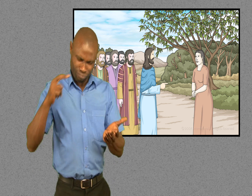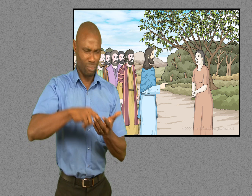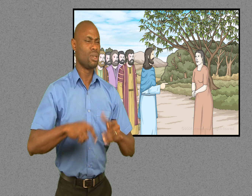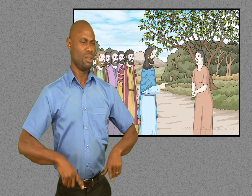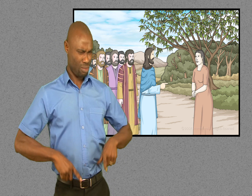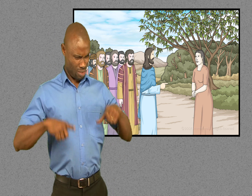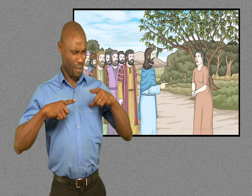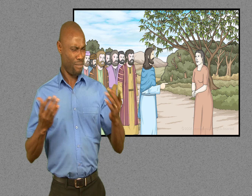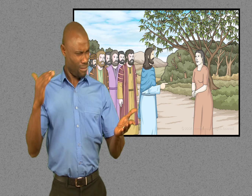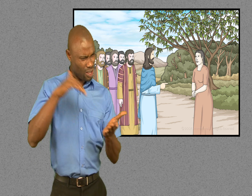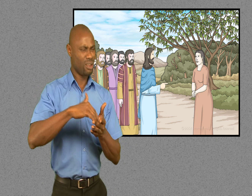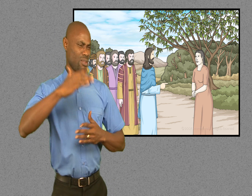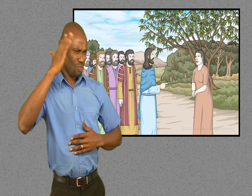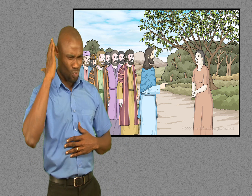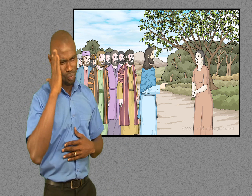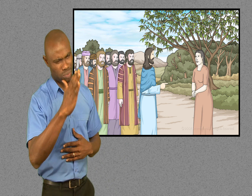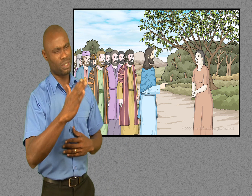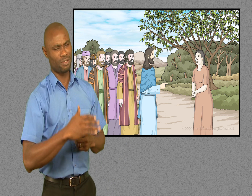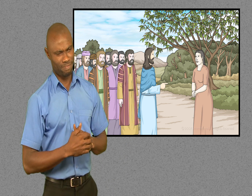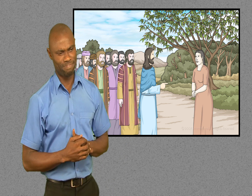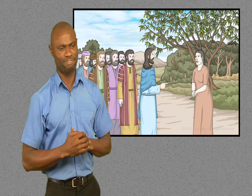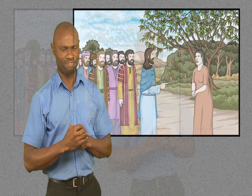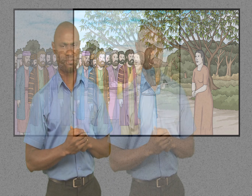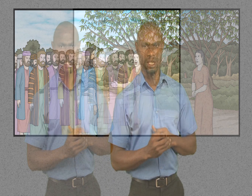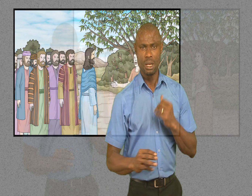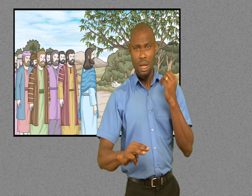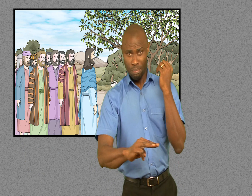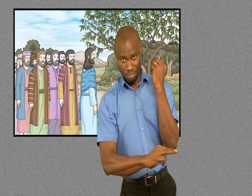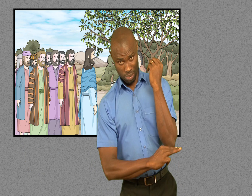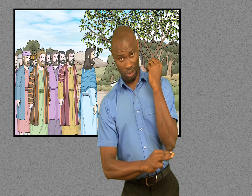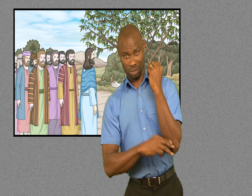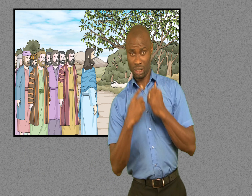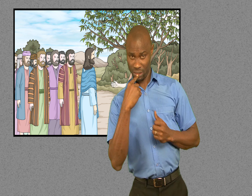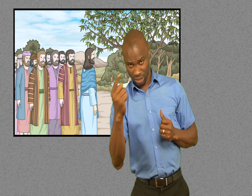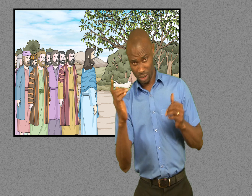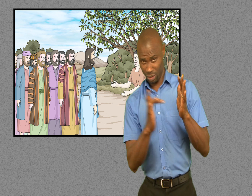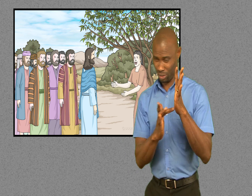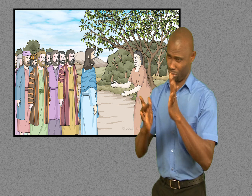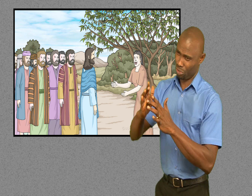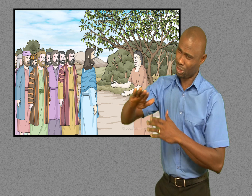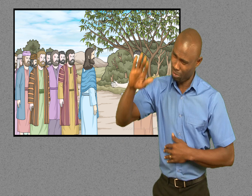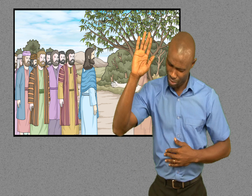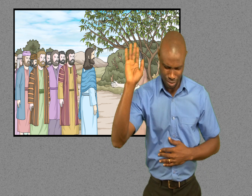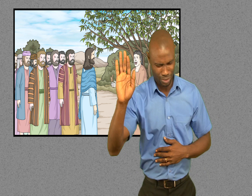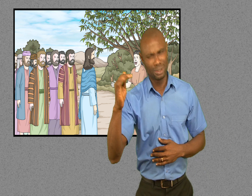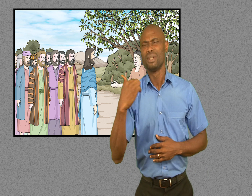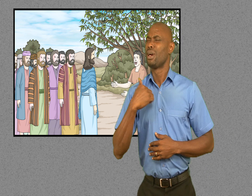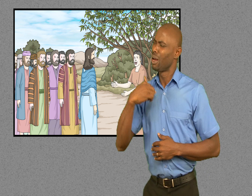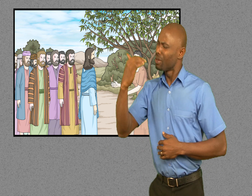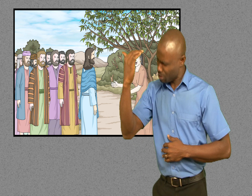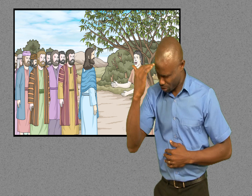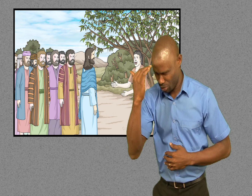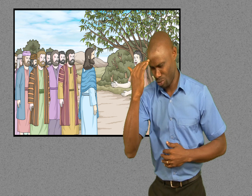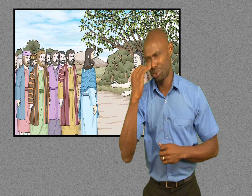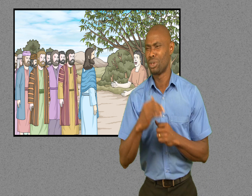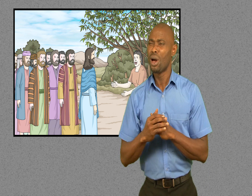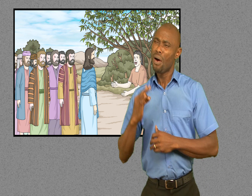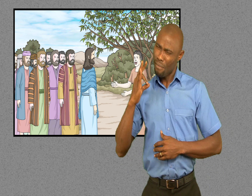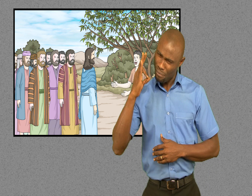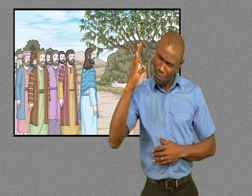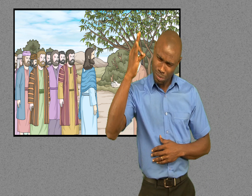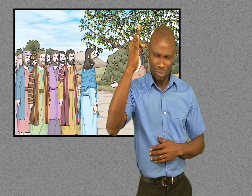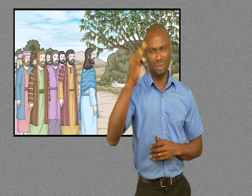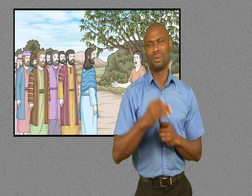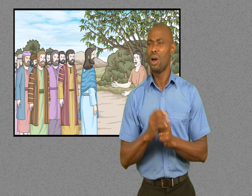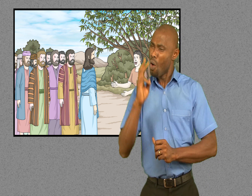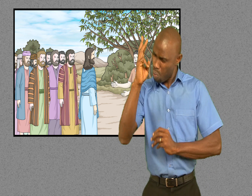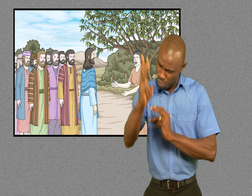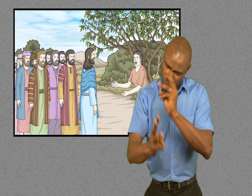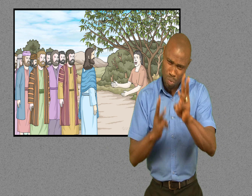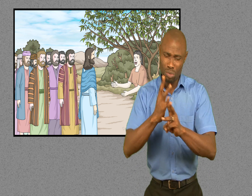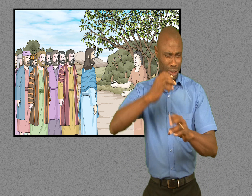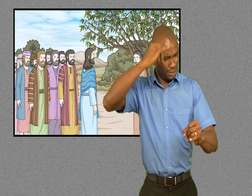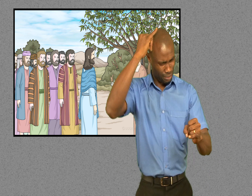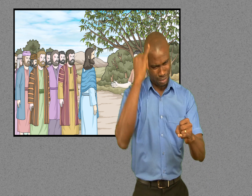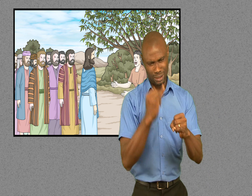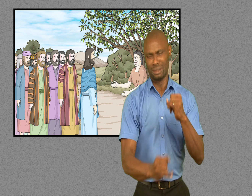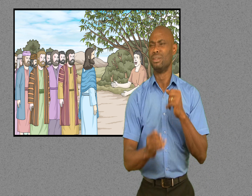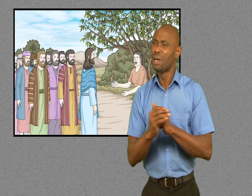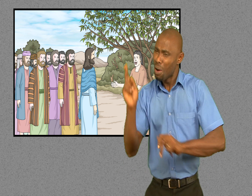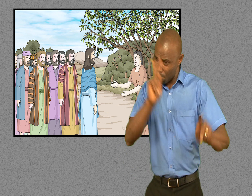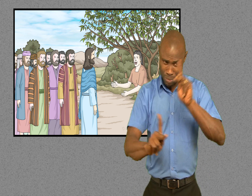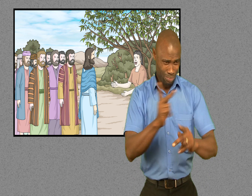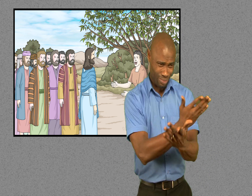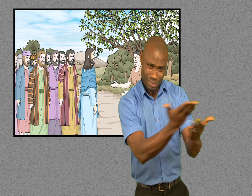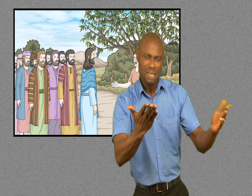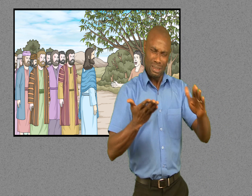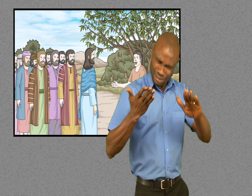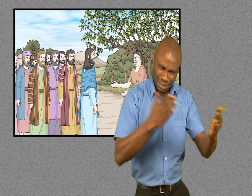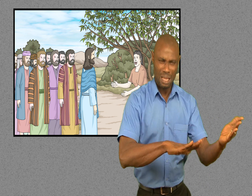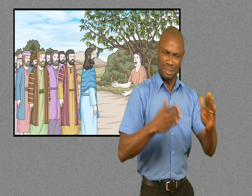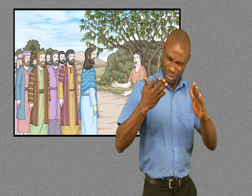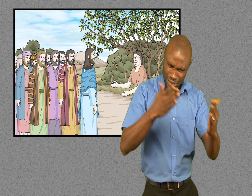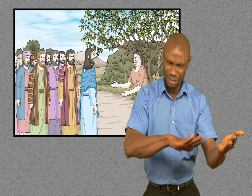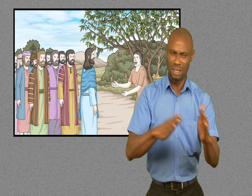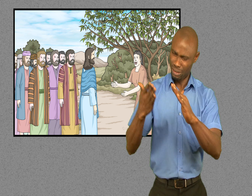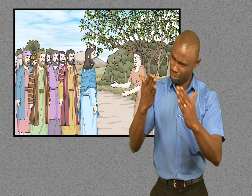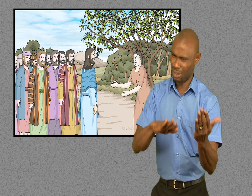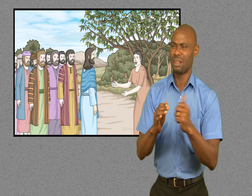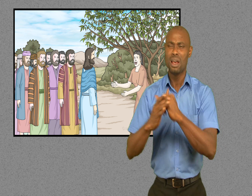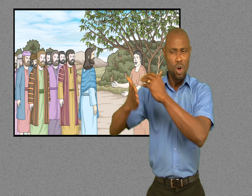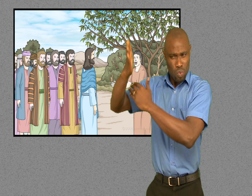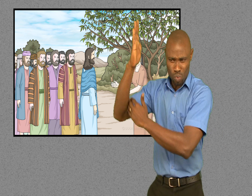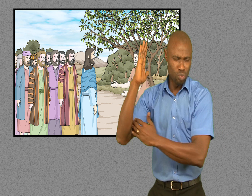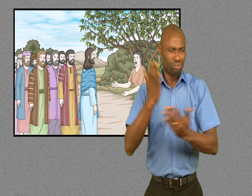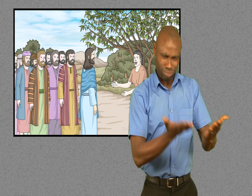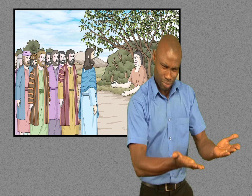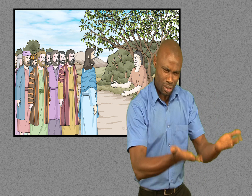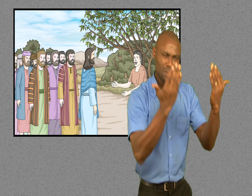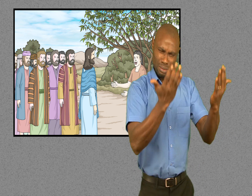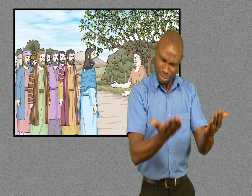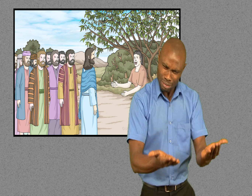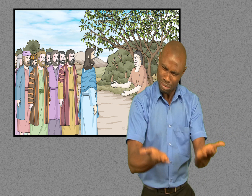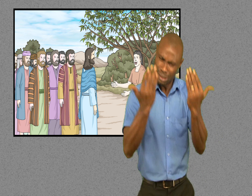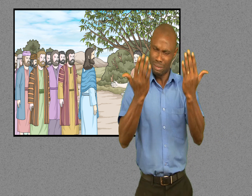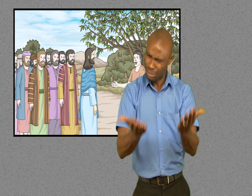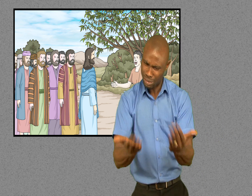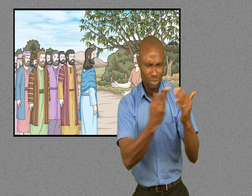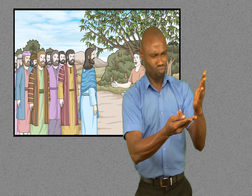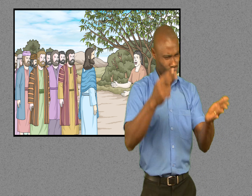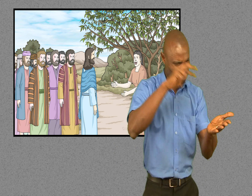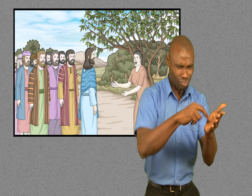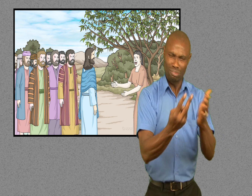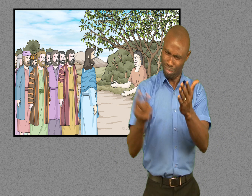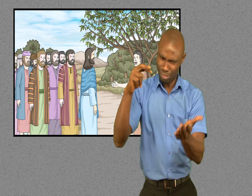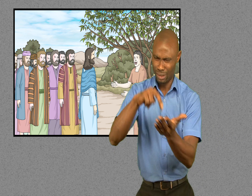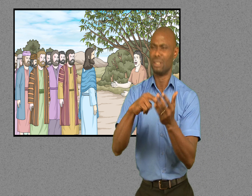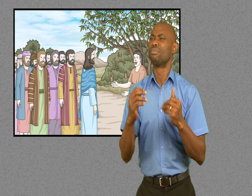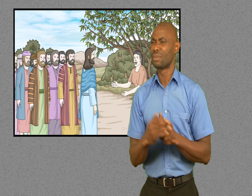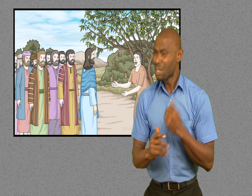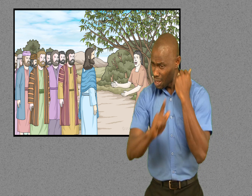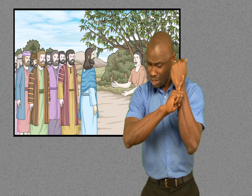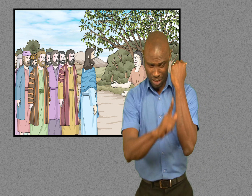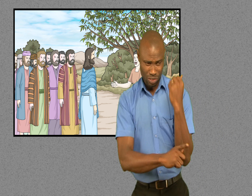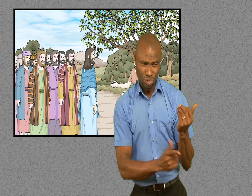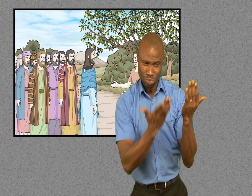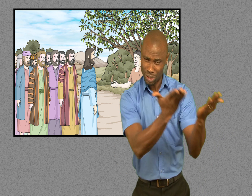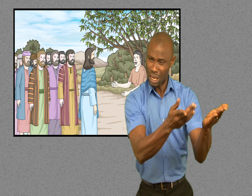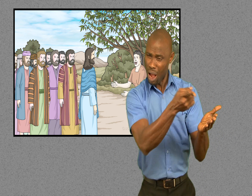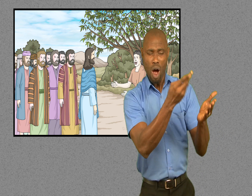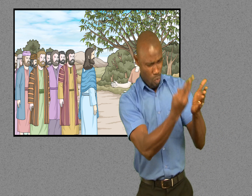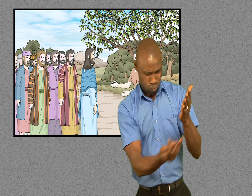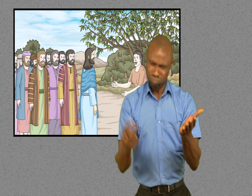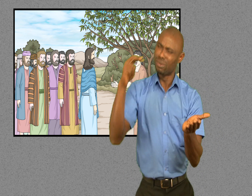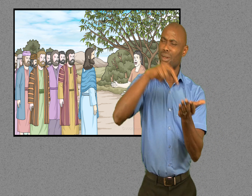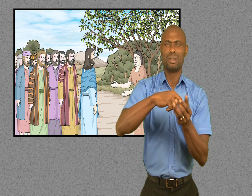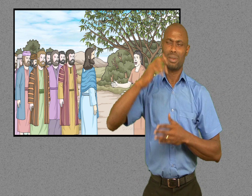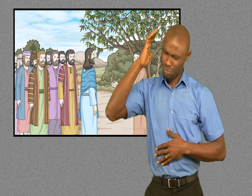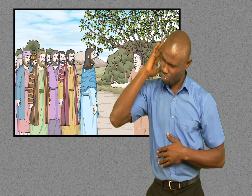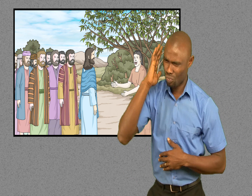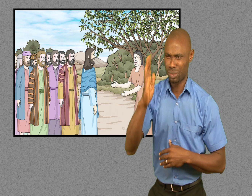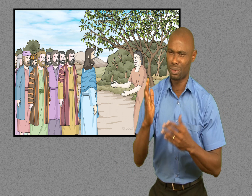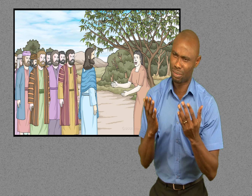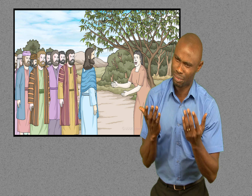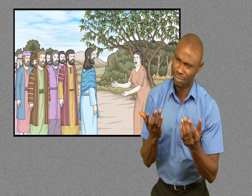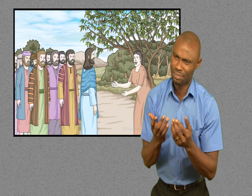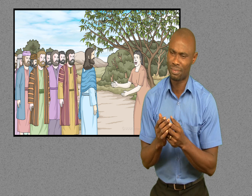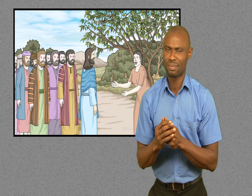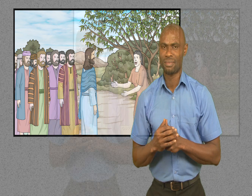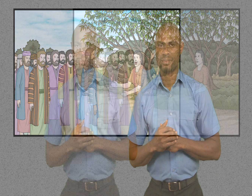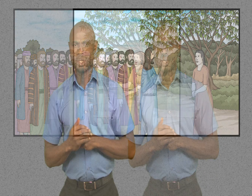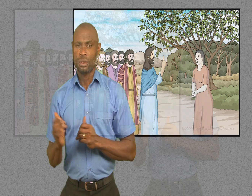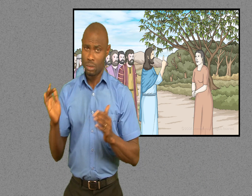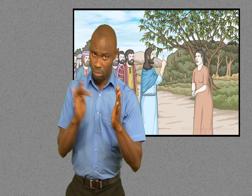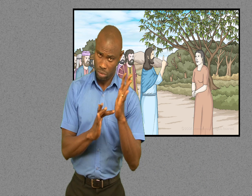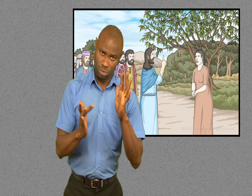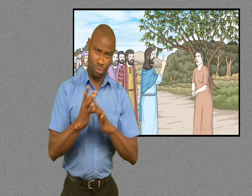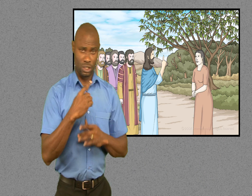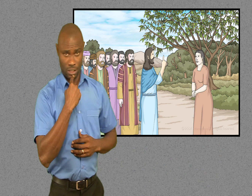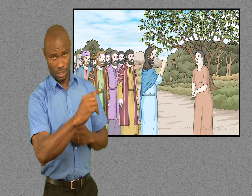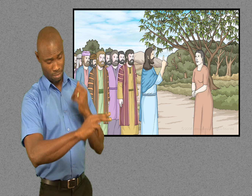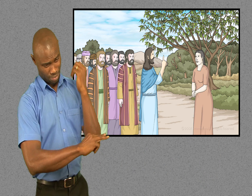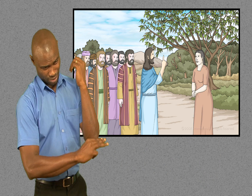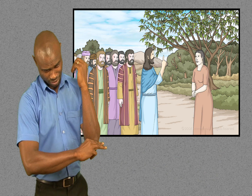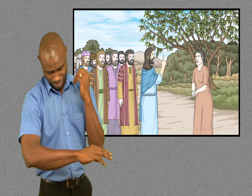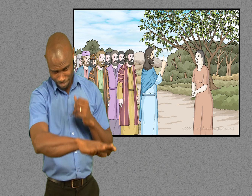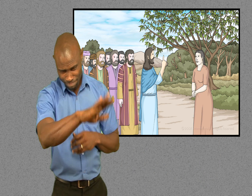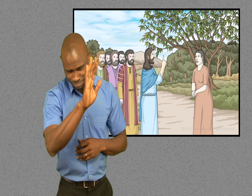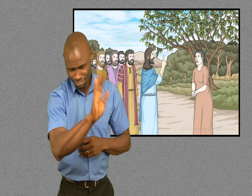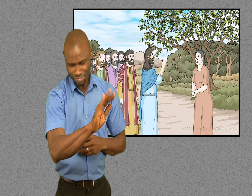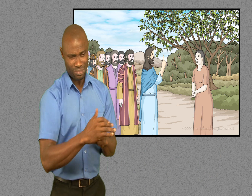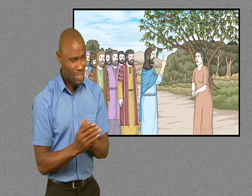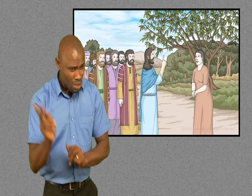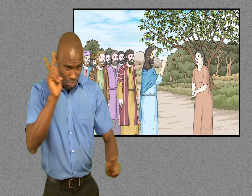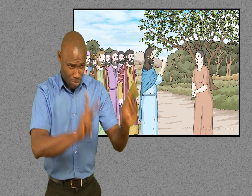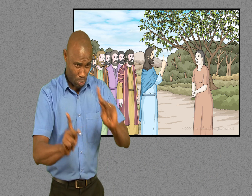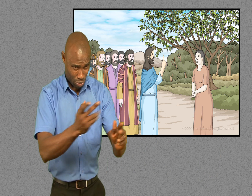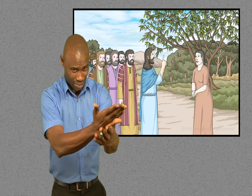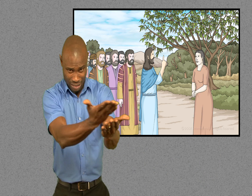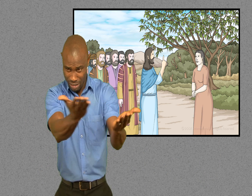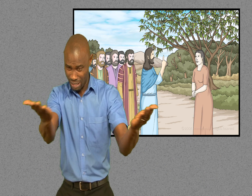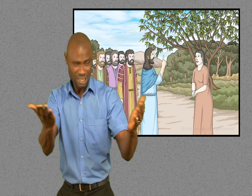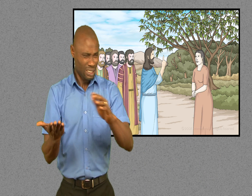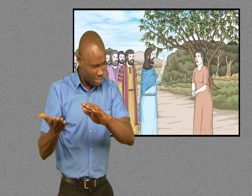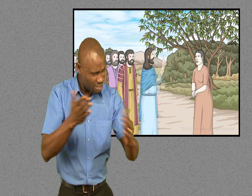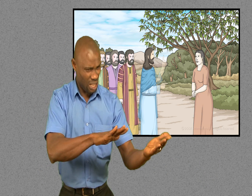Martha replied, “I know that he will rise again in the resurrection at the last day.”